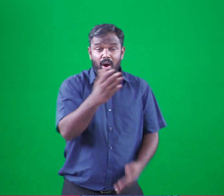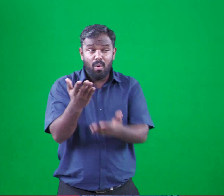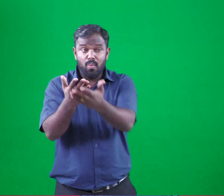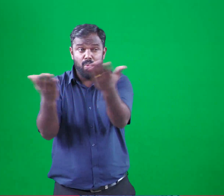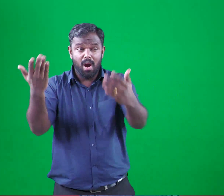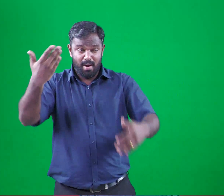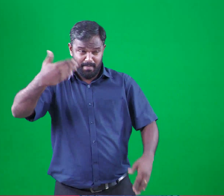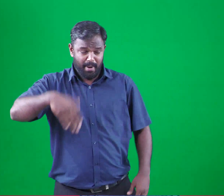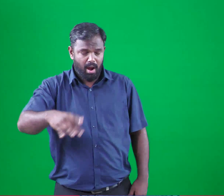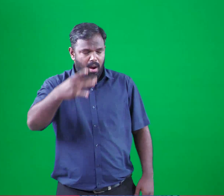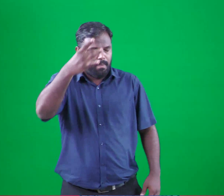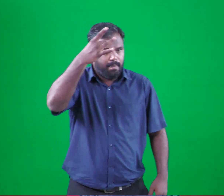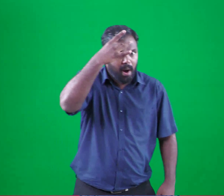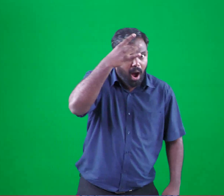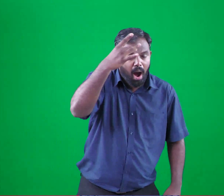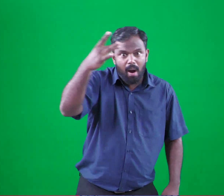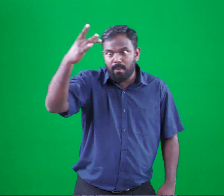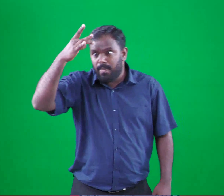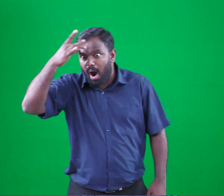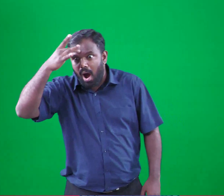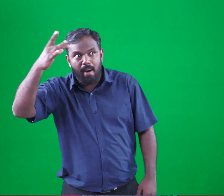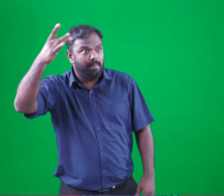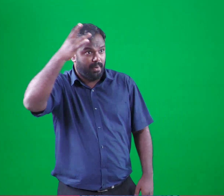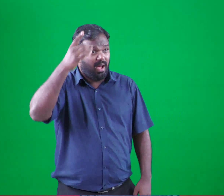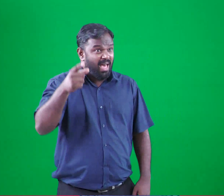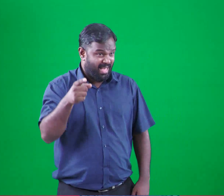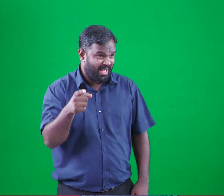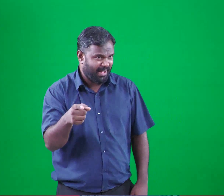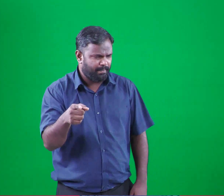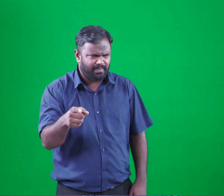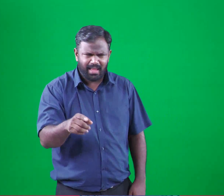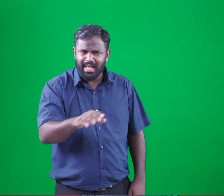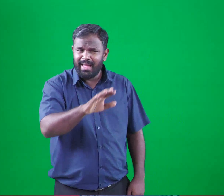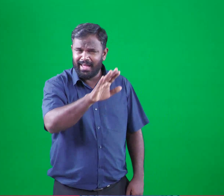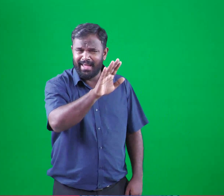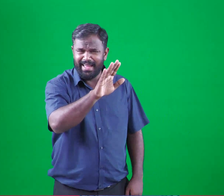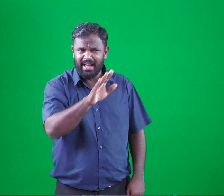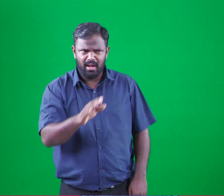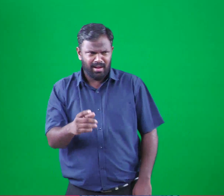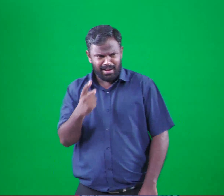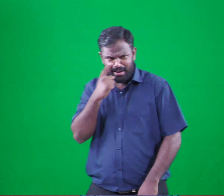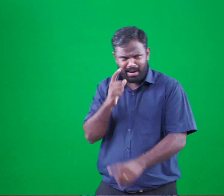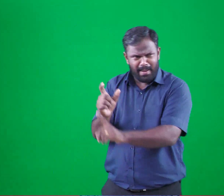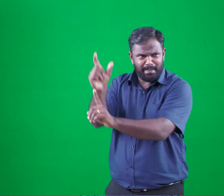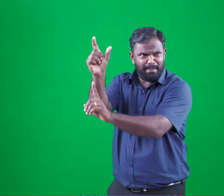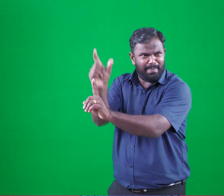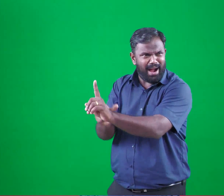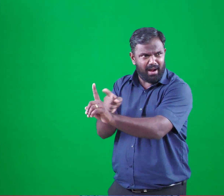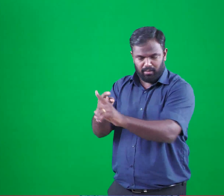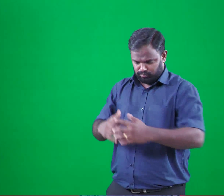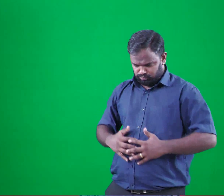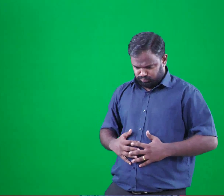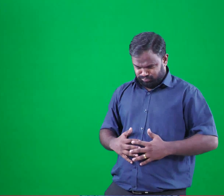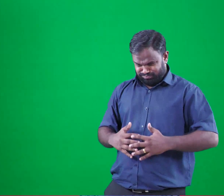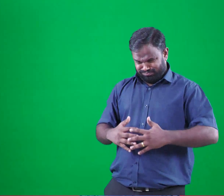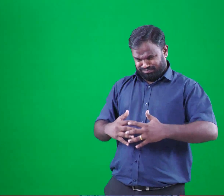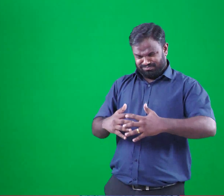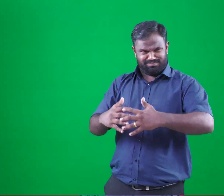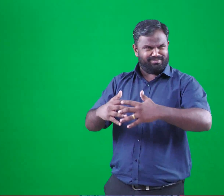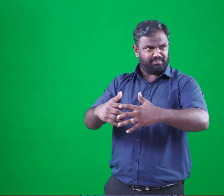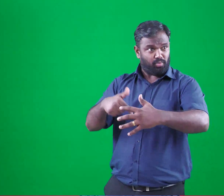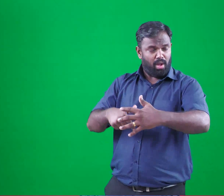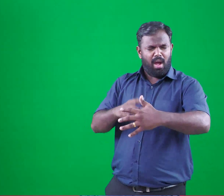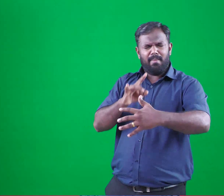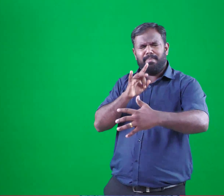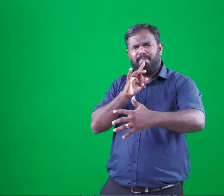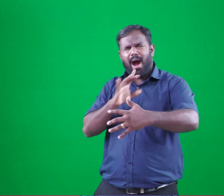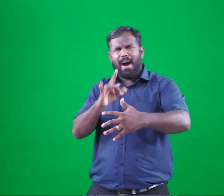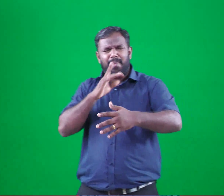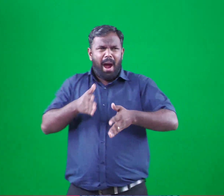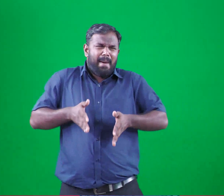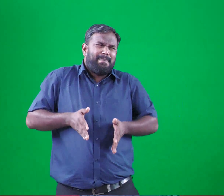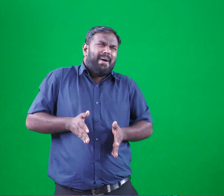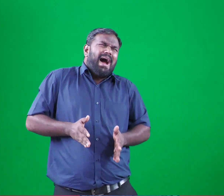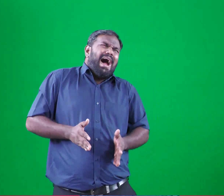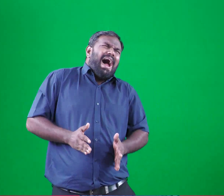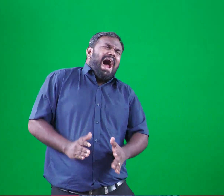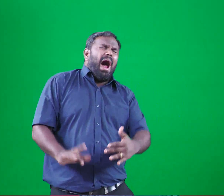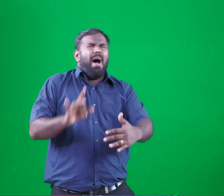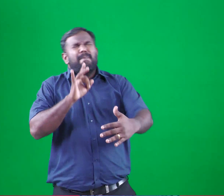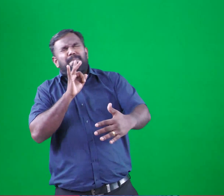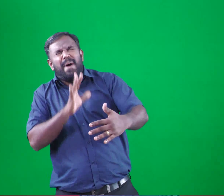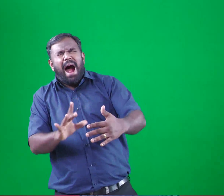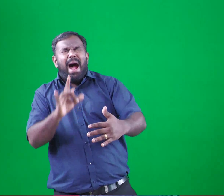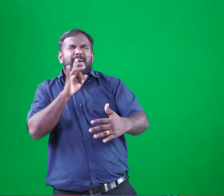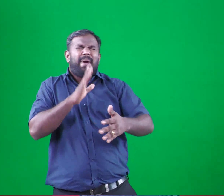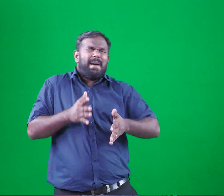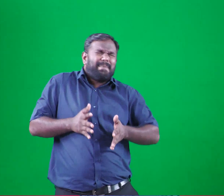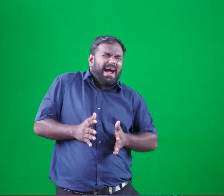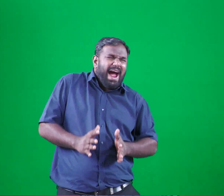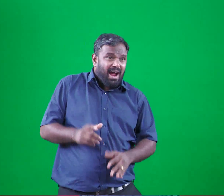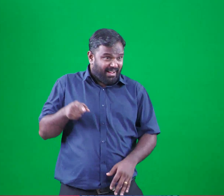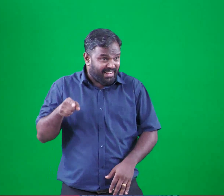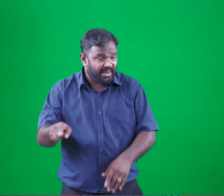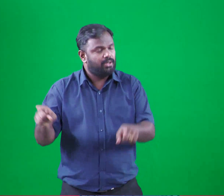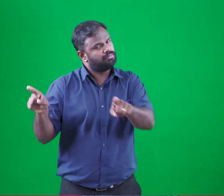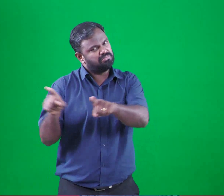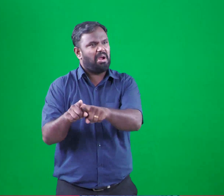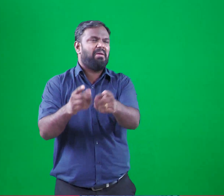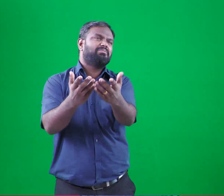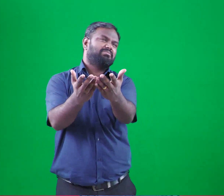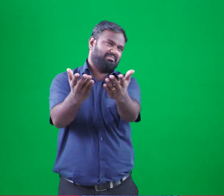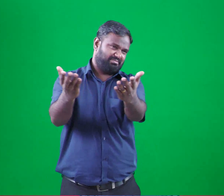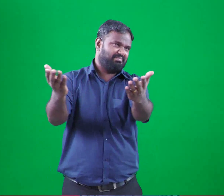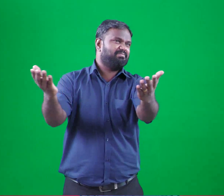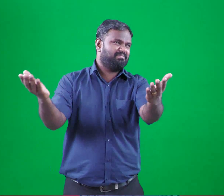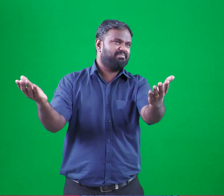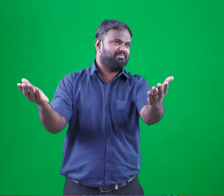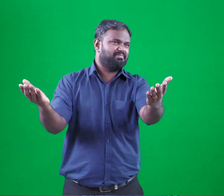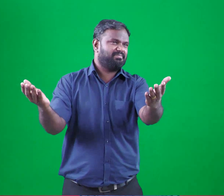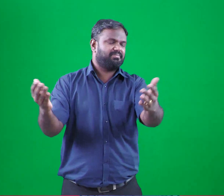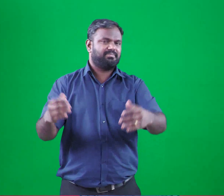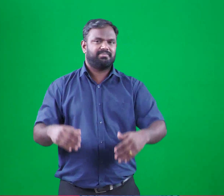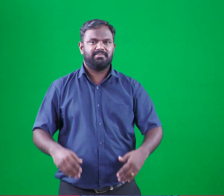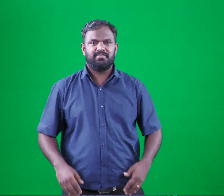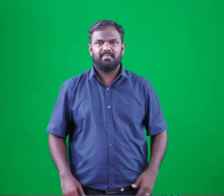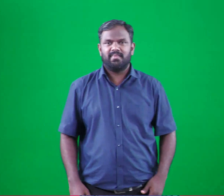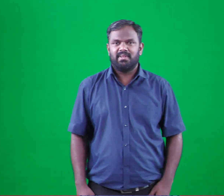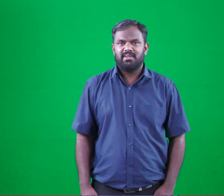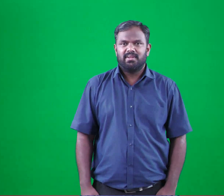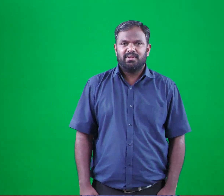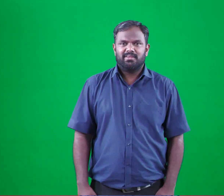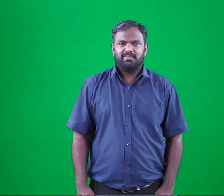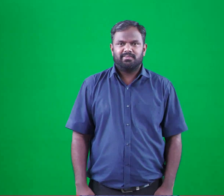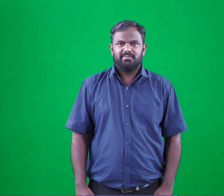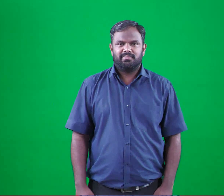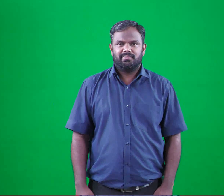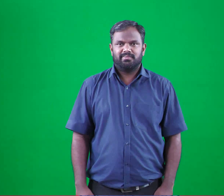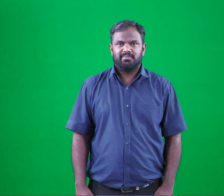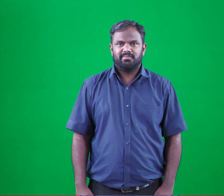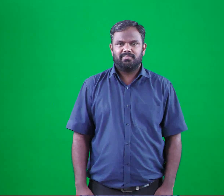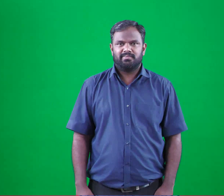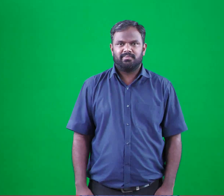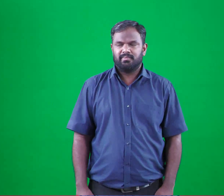These are the beginning of birth pains.